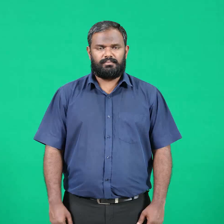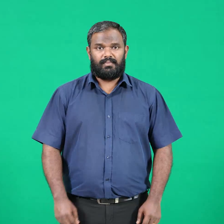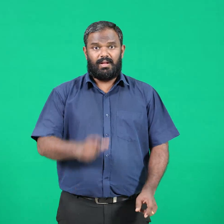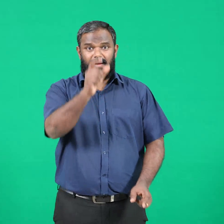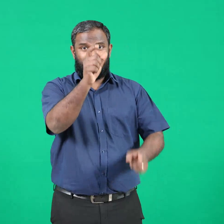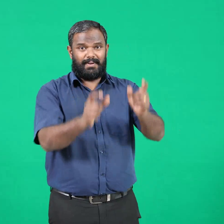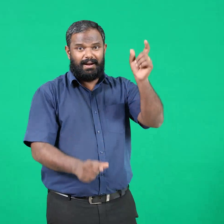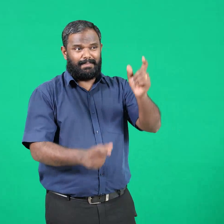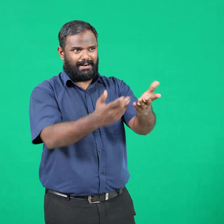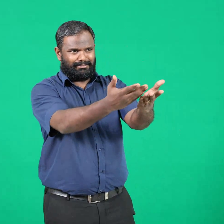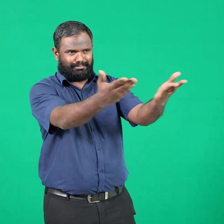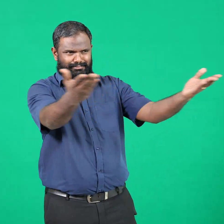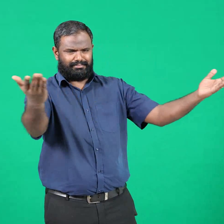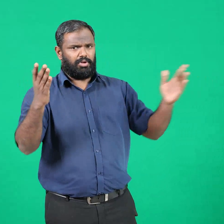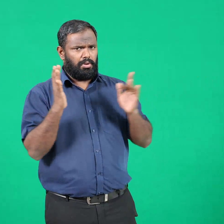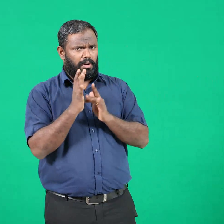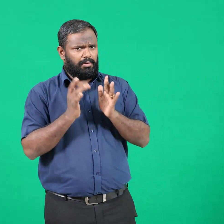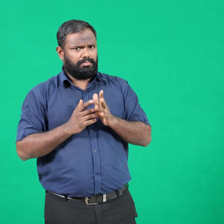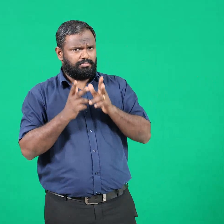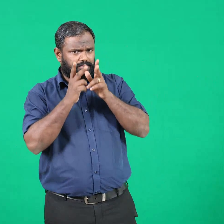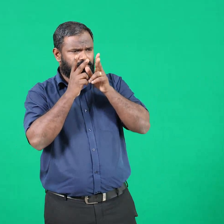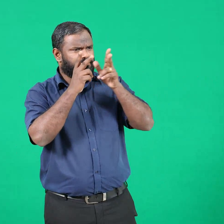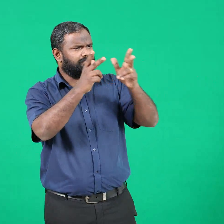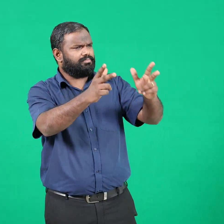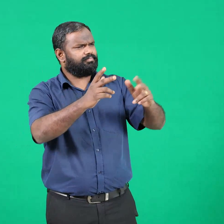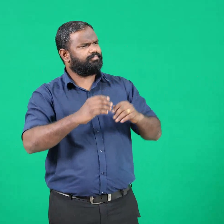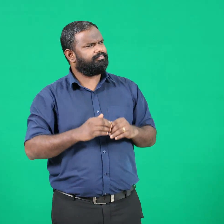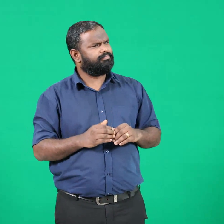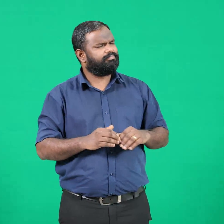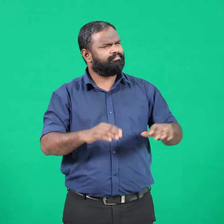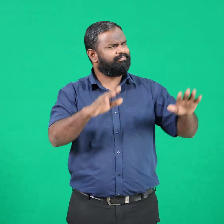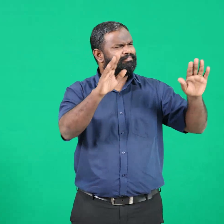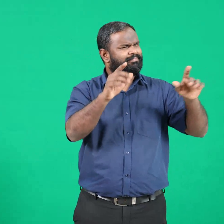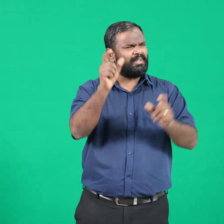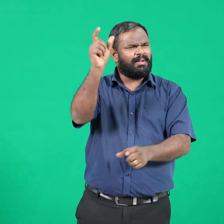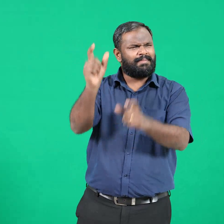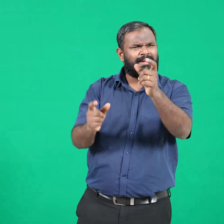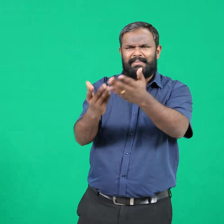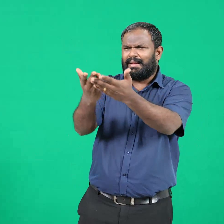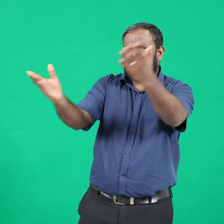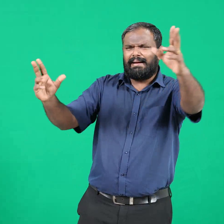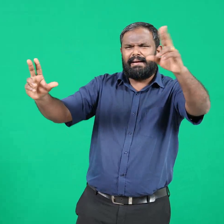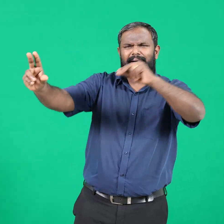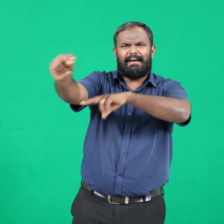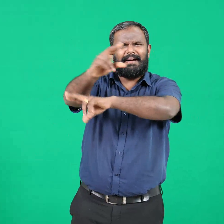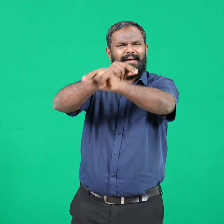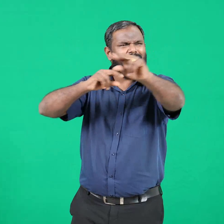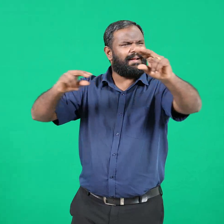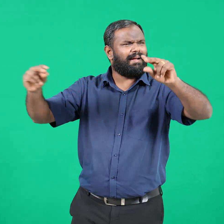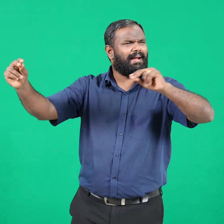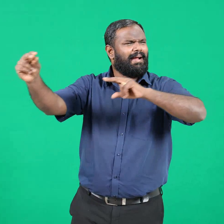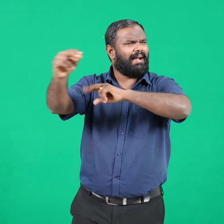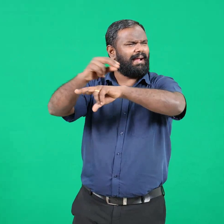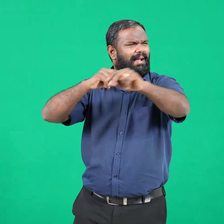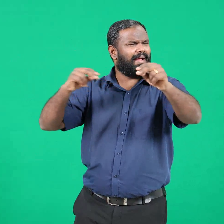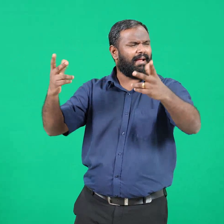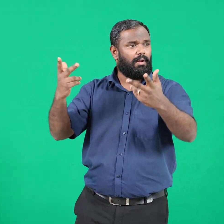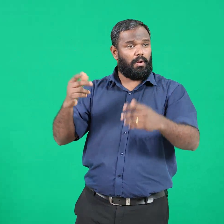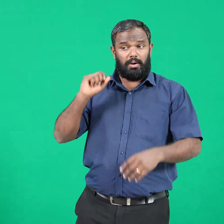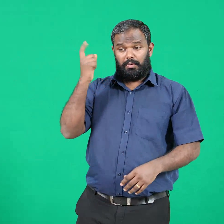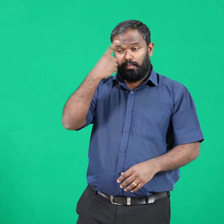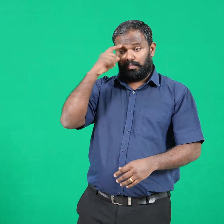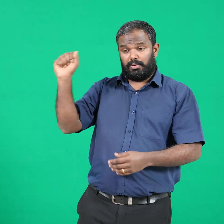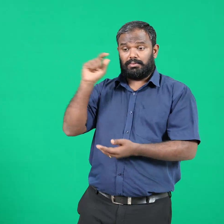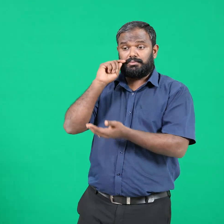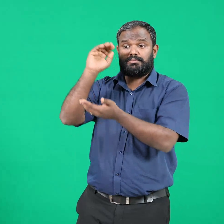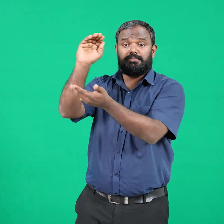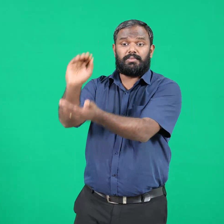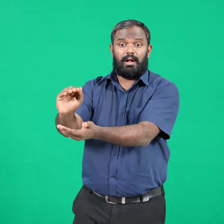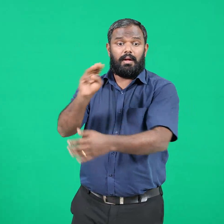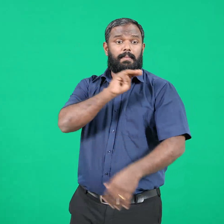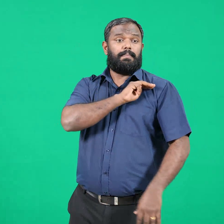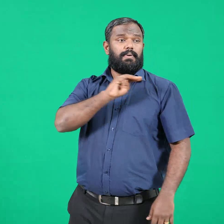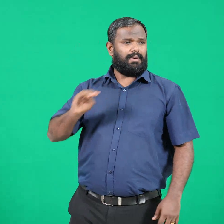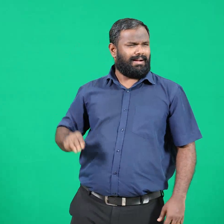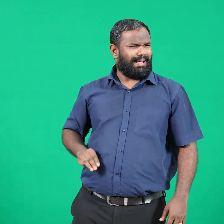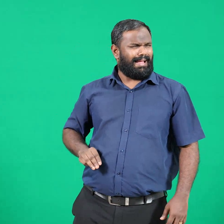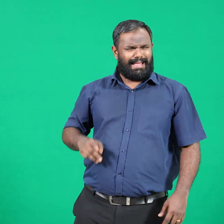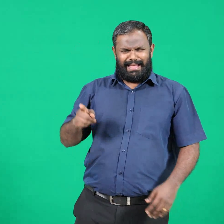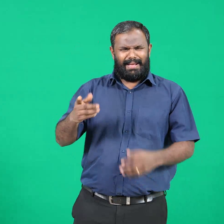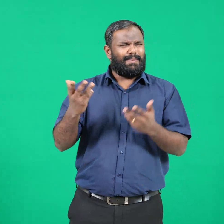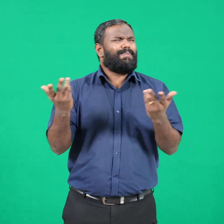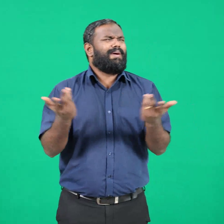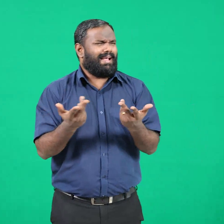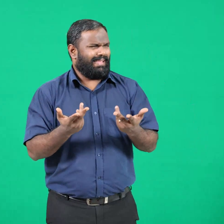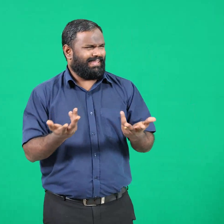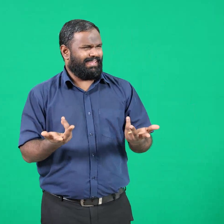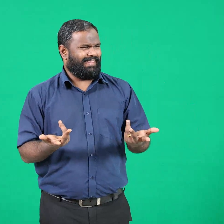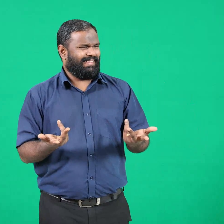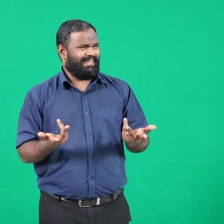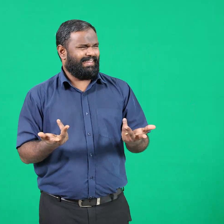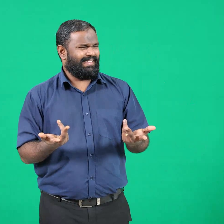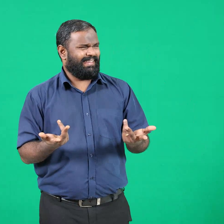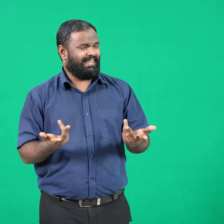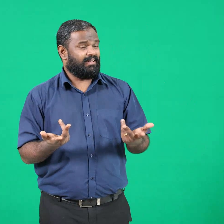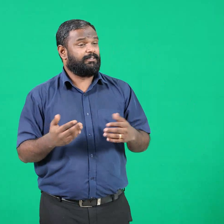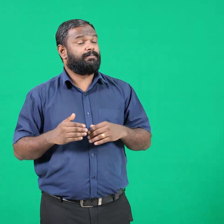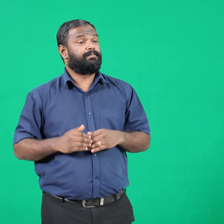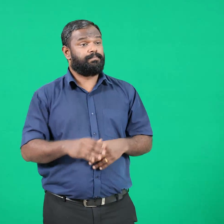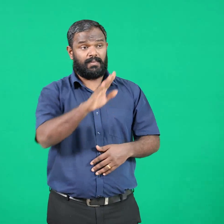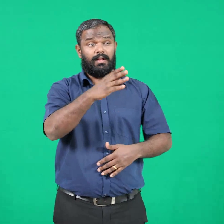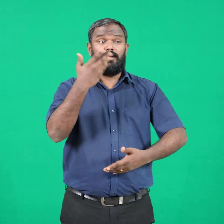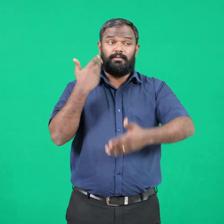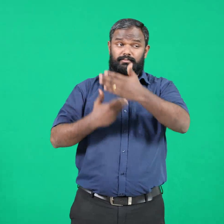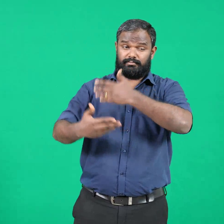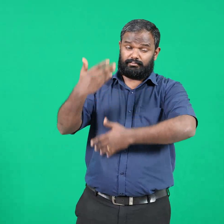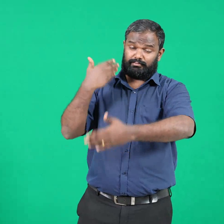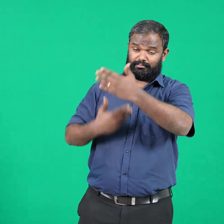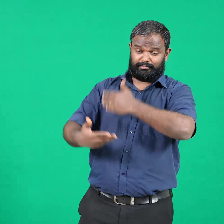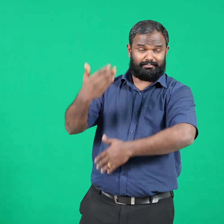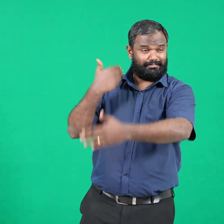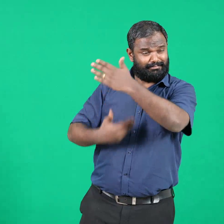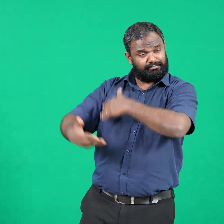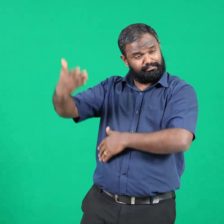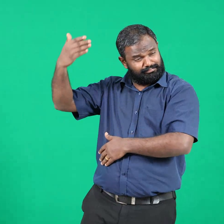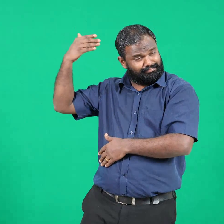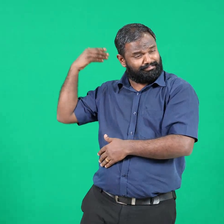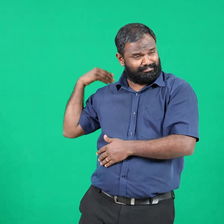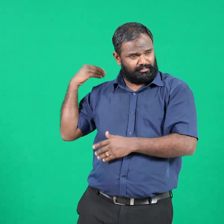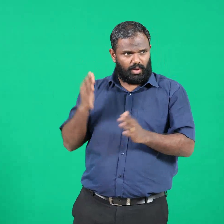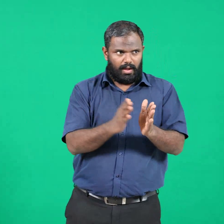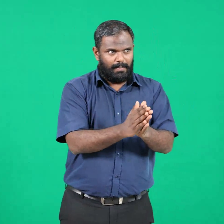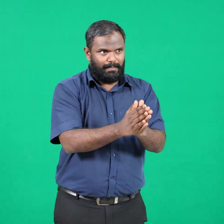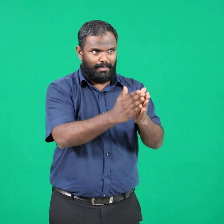Then Jesus declared, "How can it be said that the Christ is the Son of David?